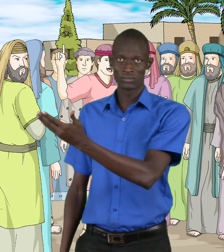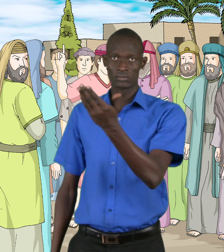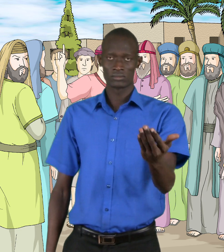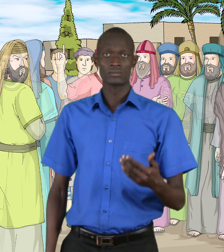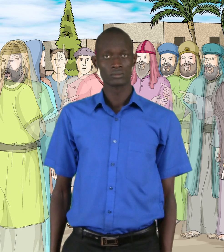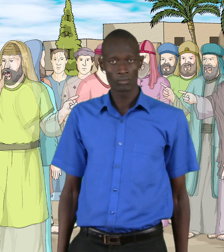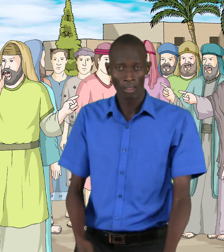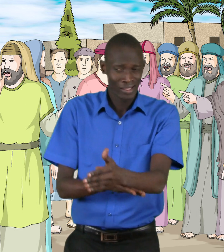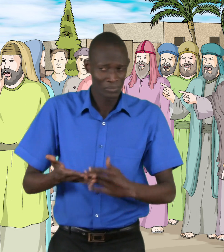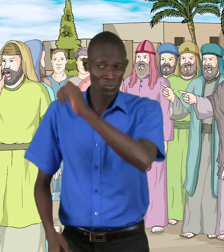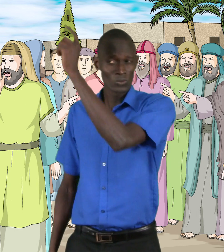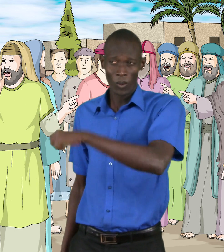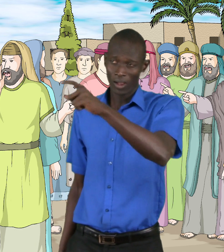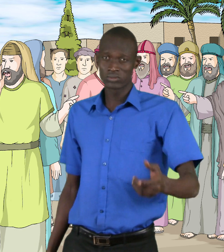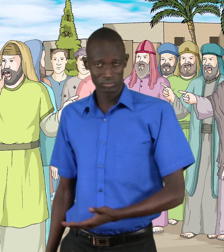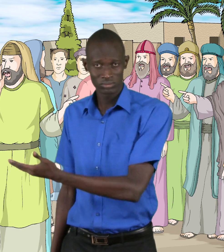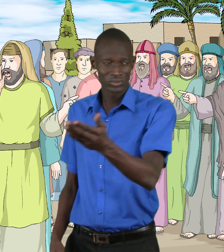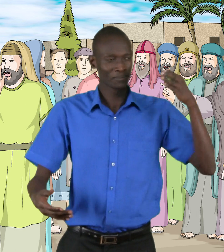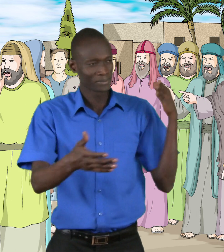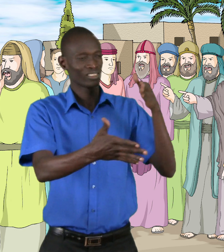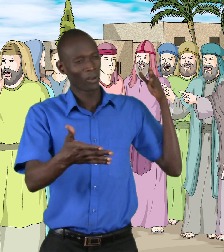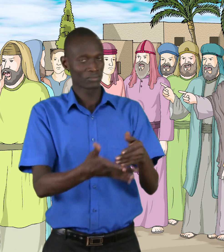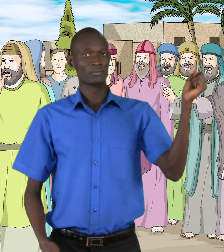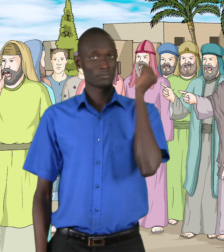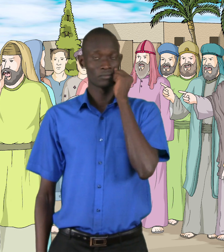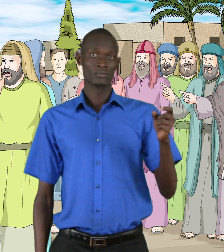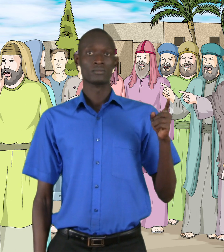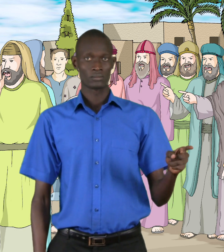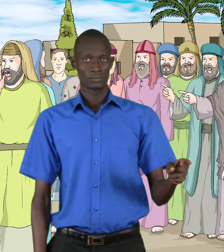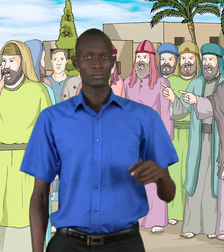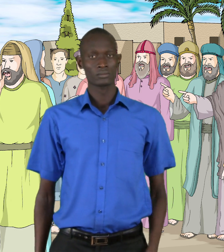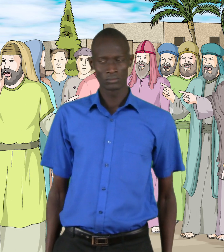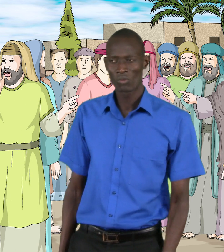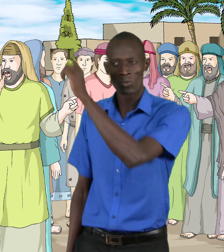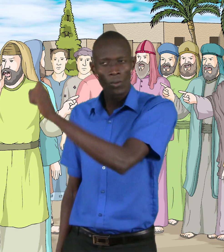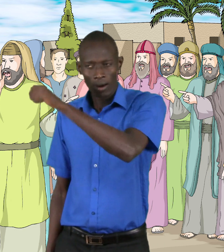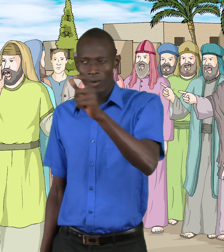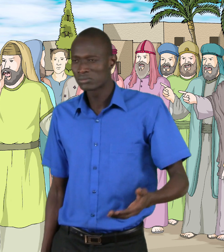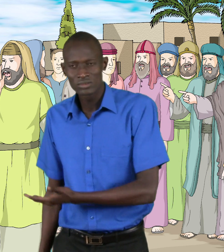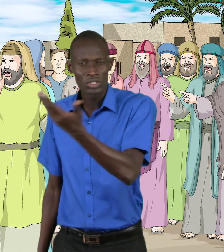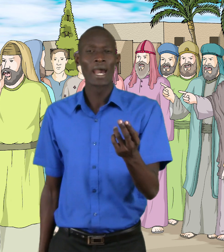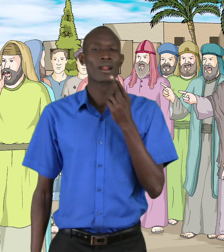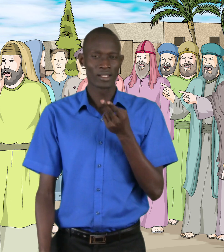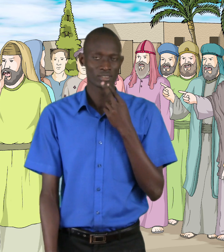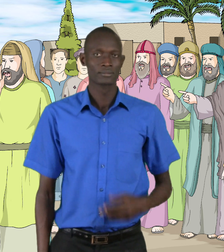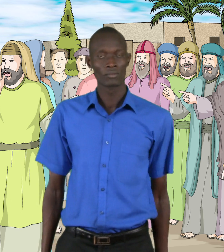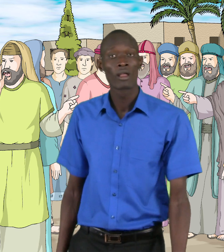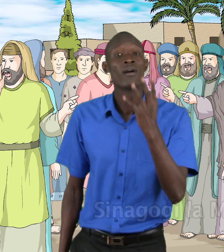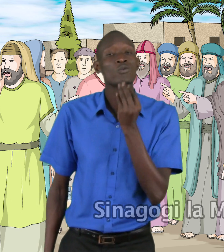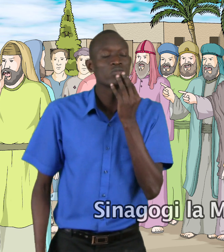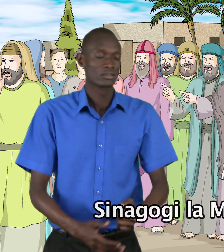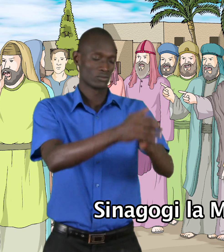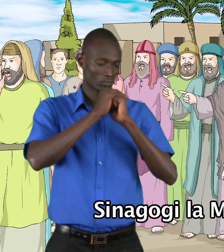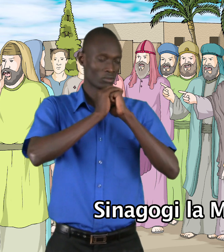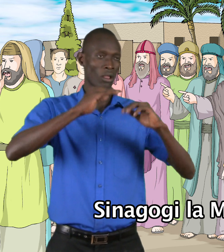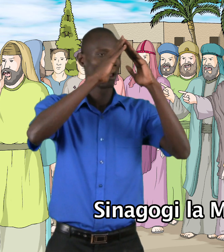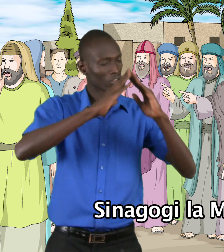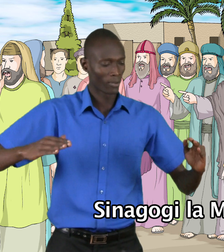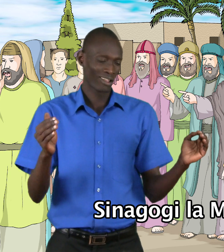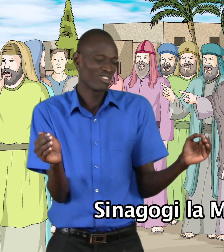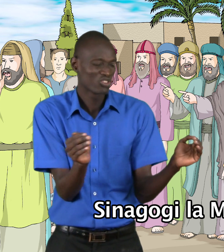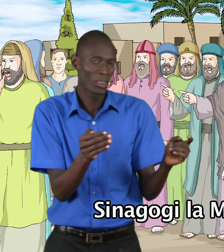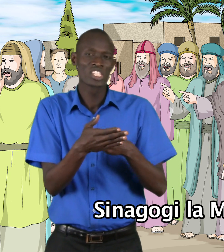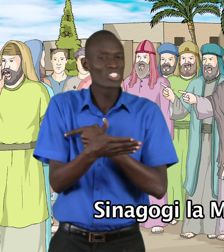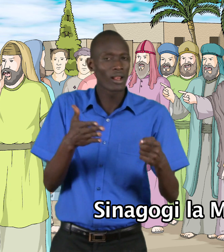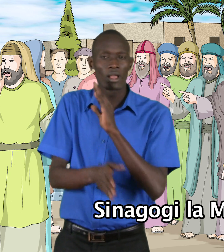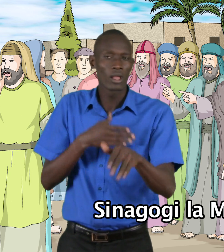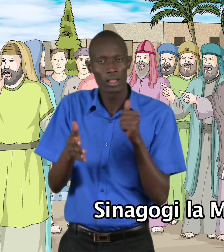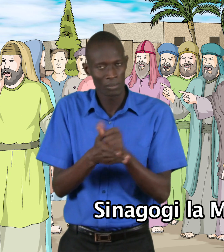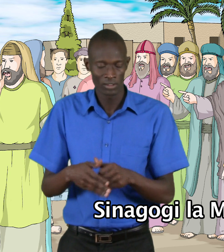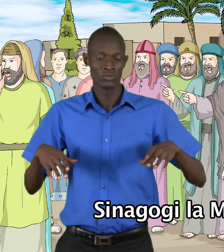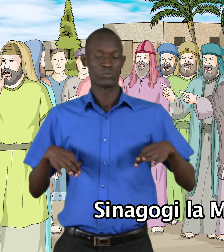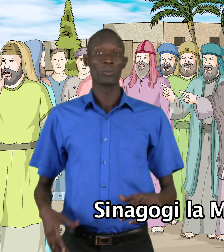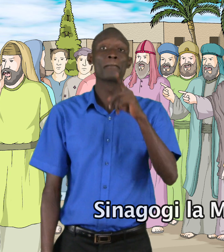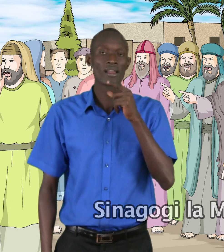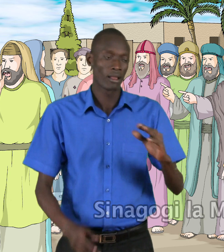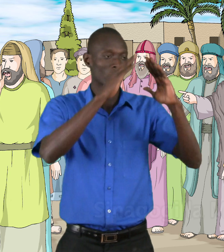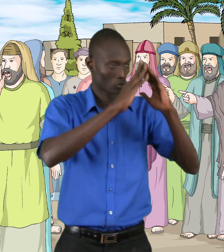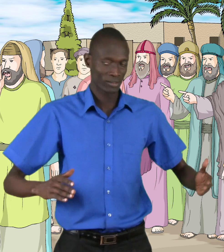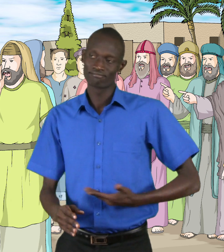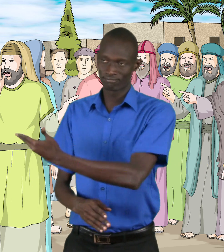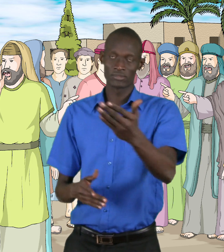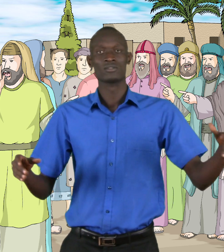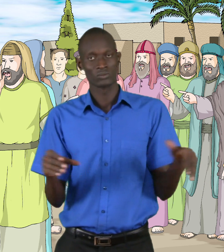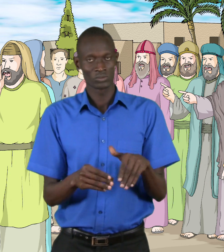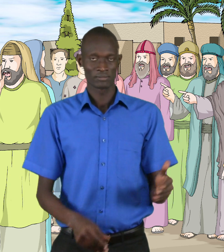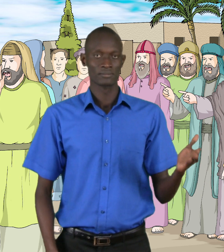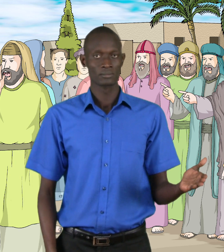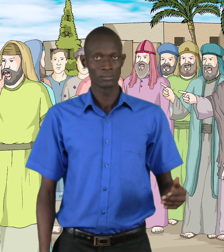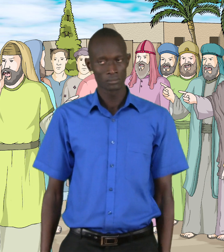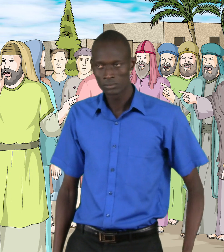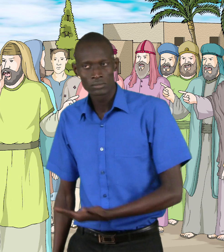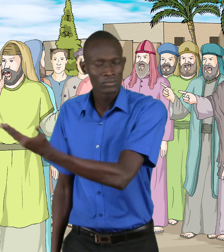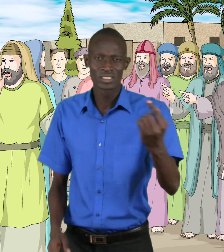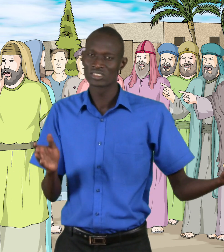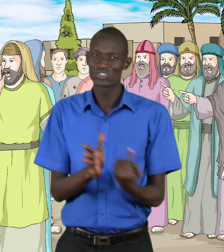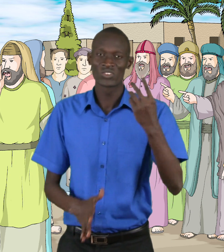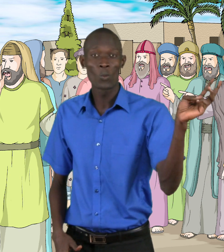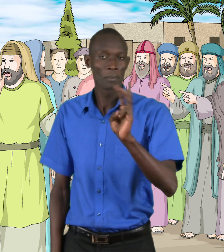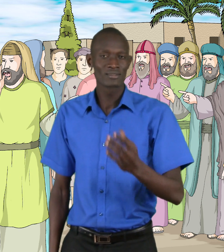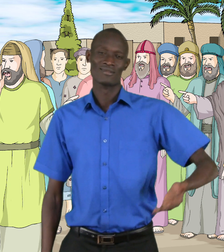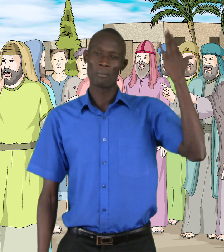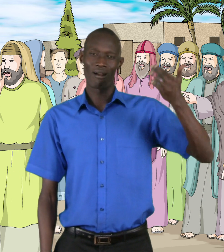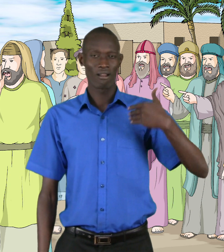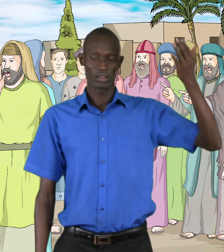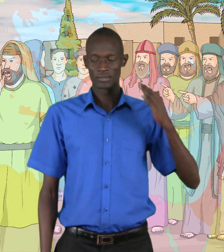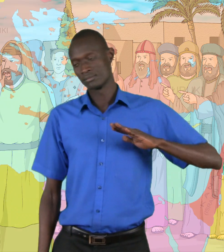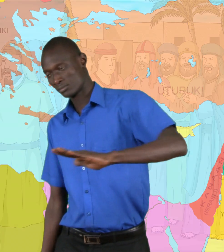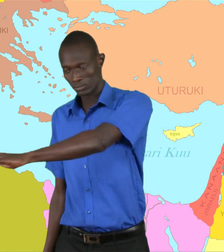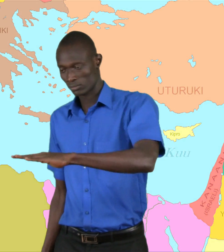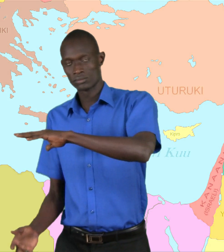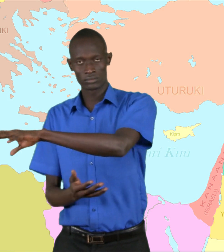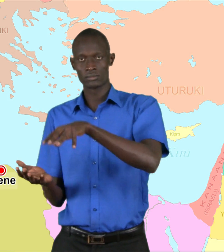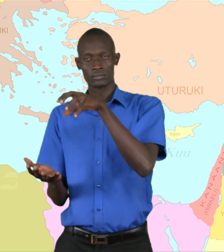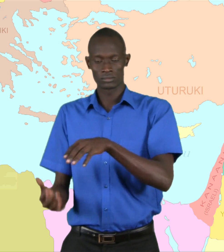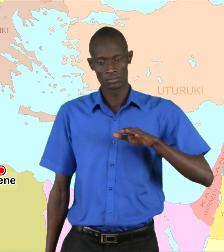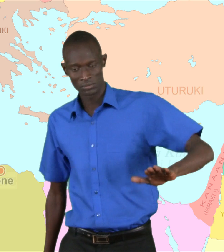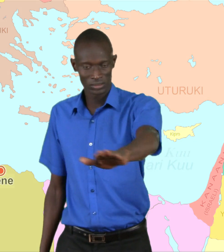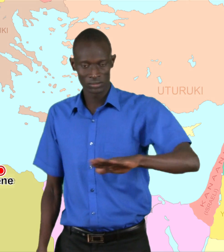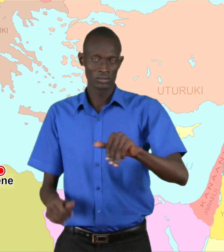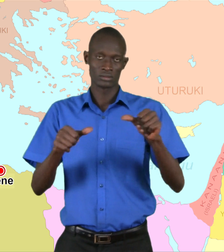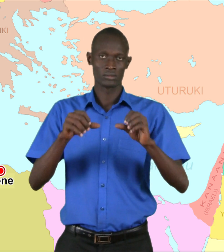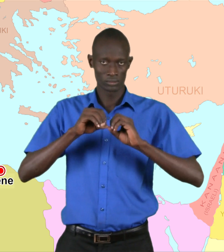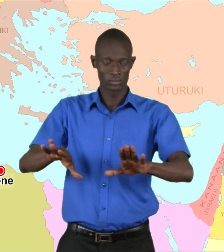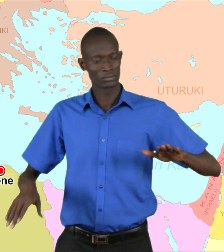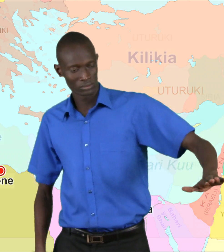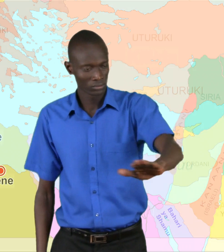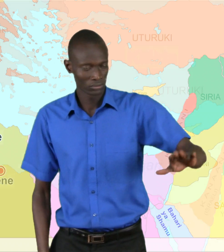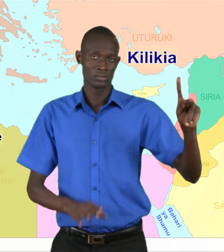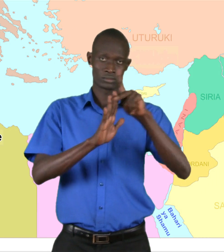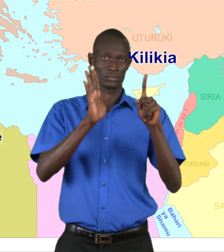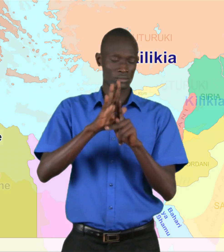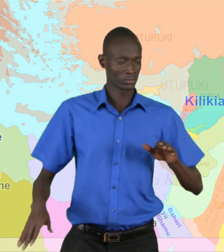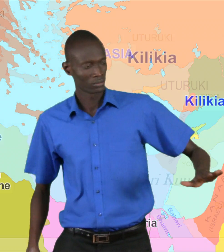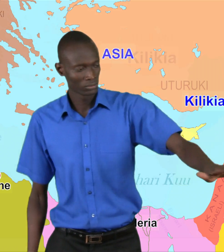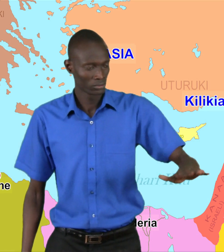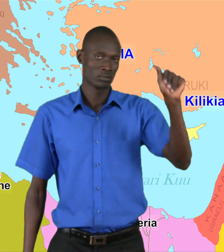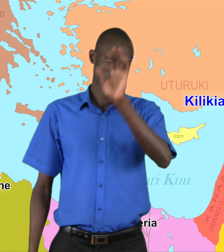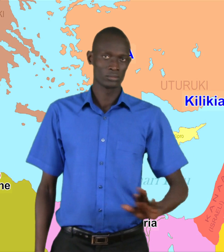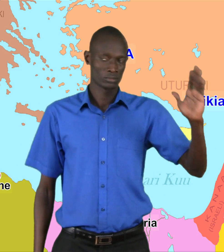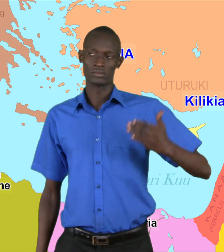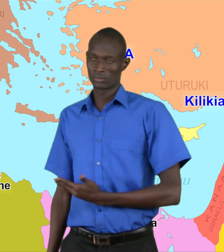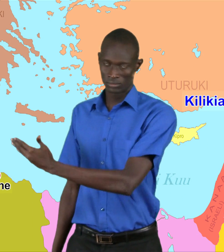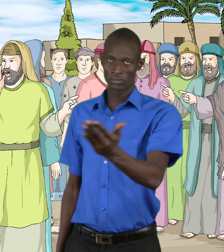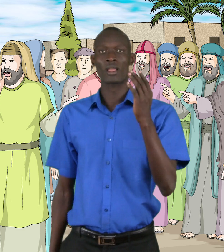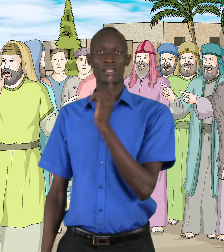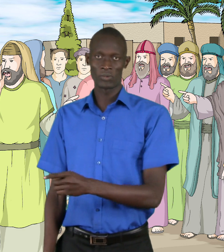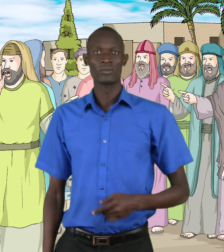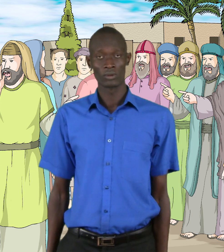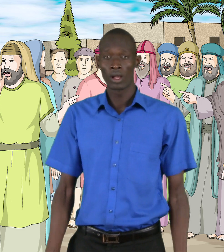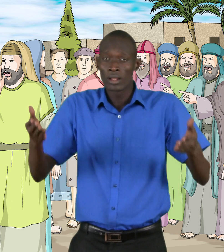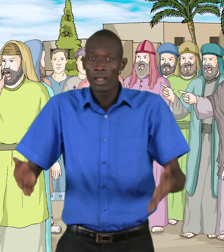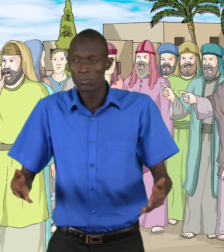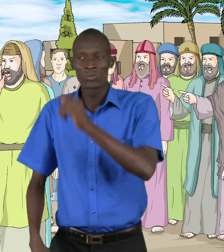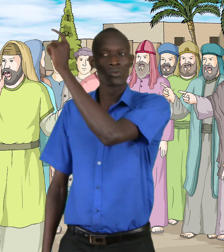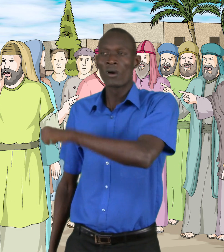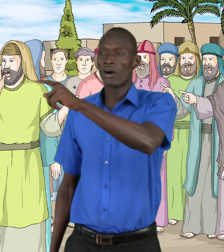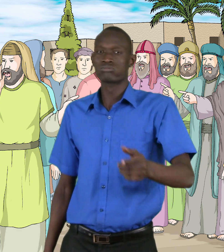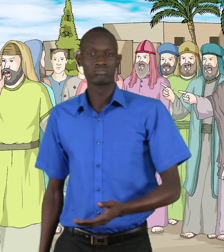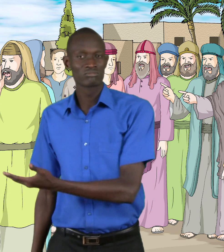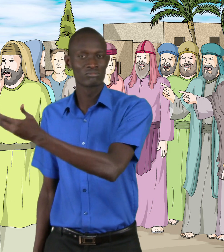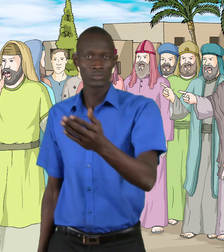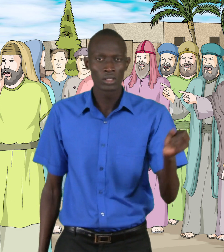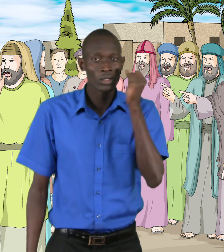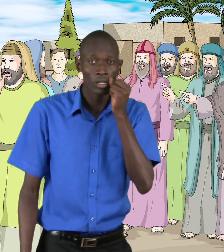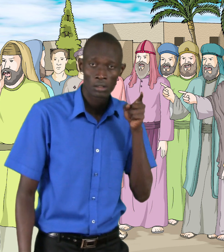But resistance arose from what was called the Synagogue of the Freedmen, including Cyrenians, Alexandrians, and men from the provinces of Cilicia and Asia.